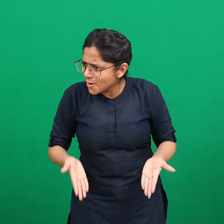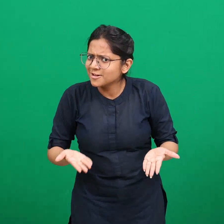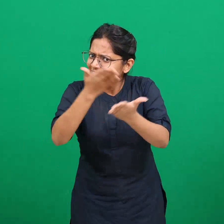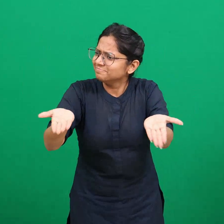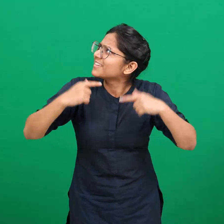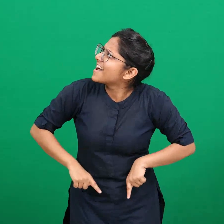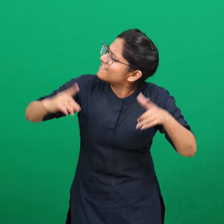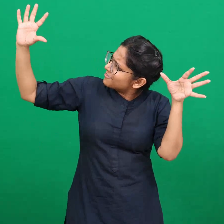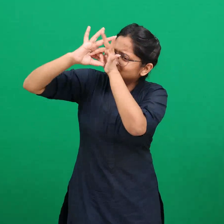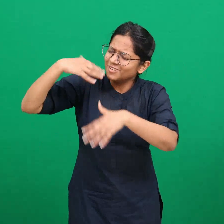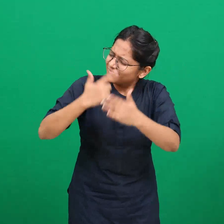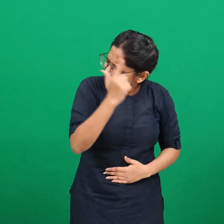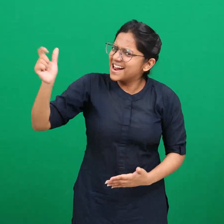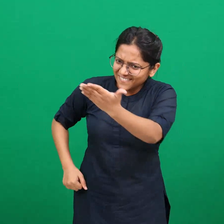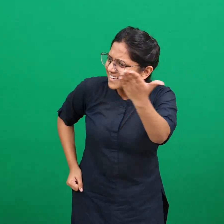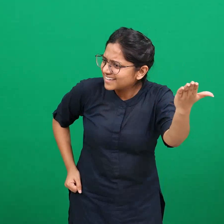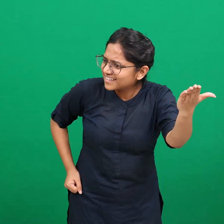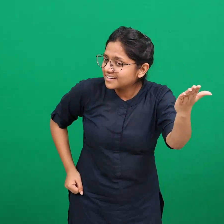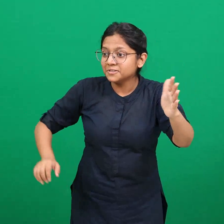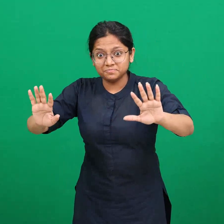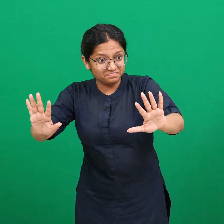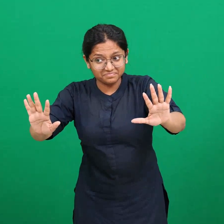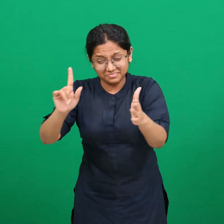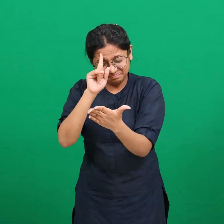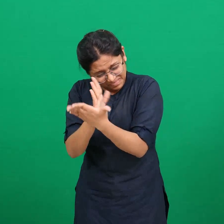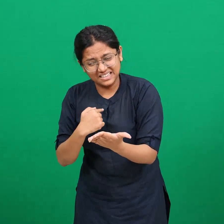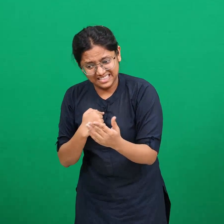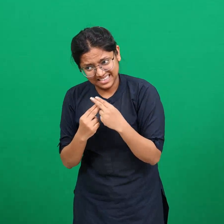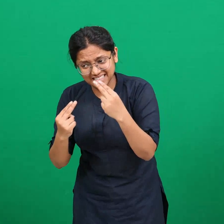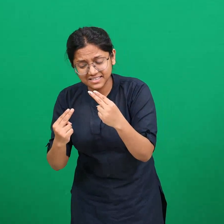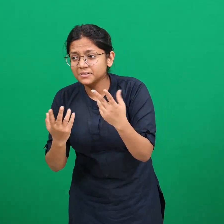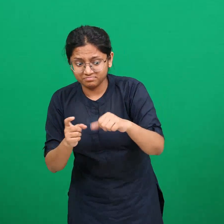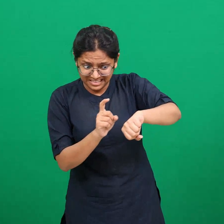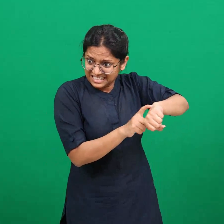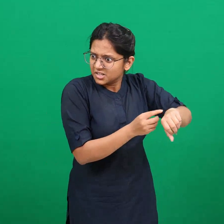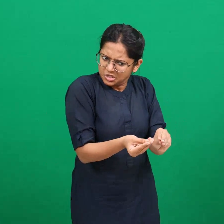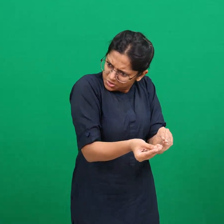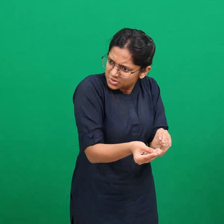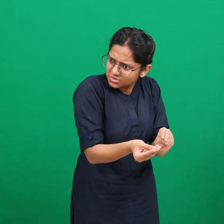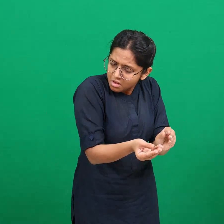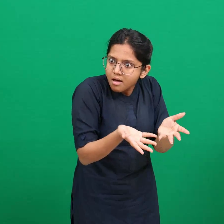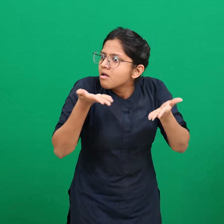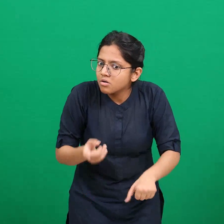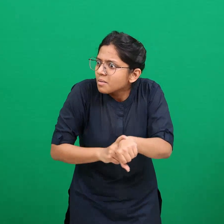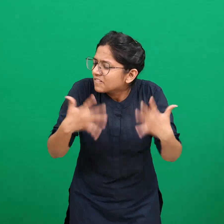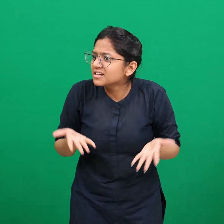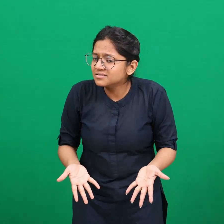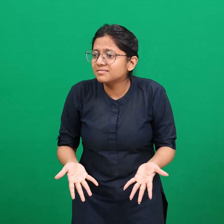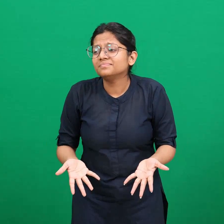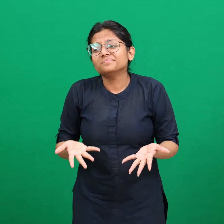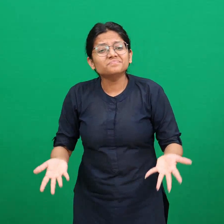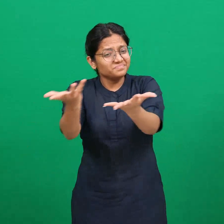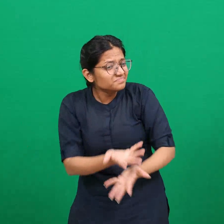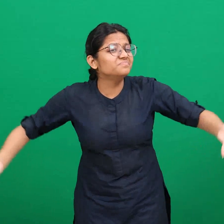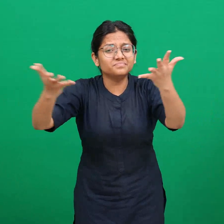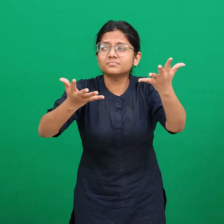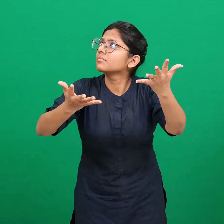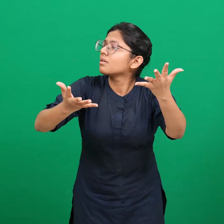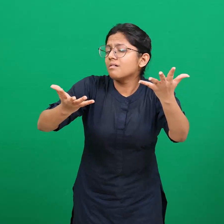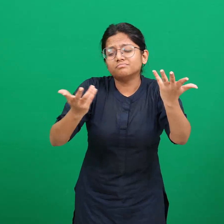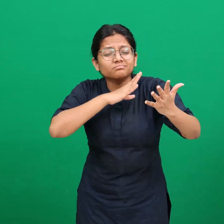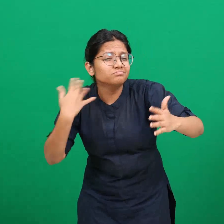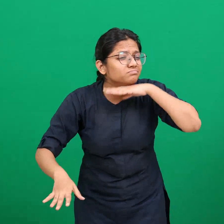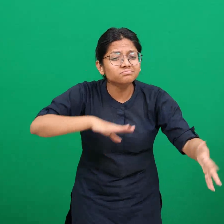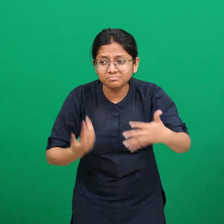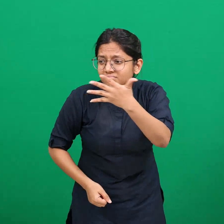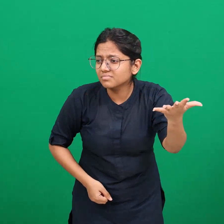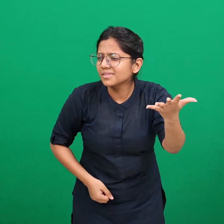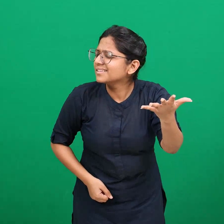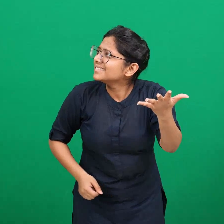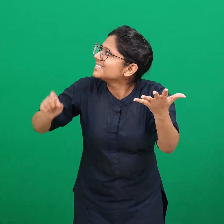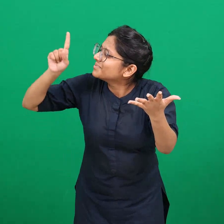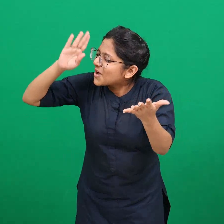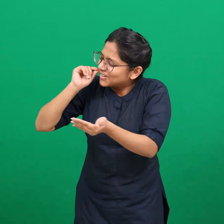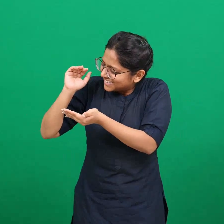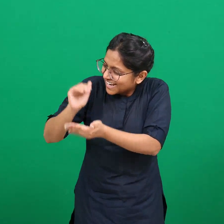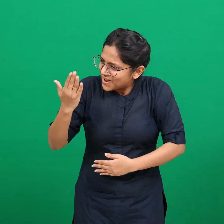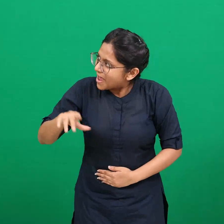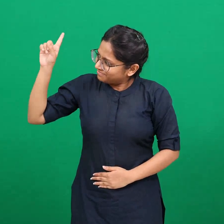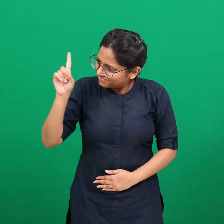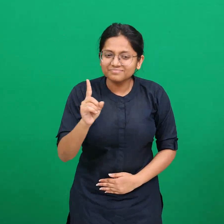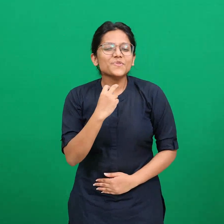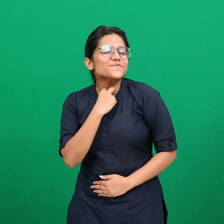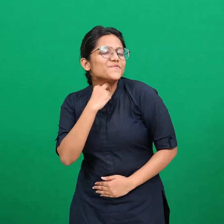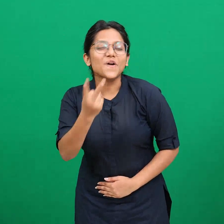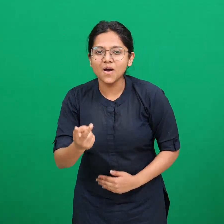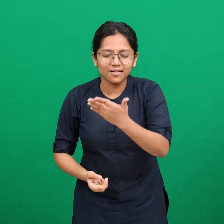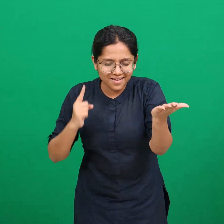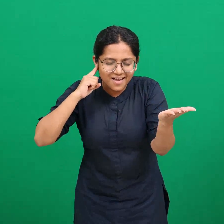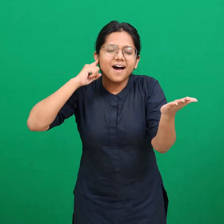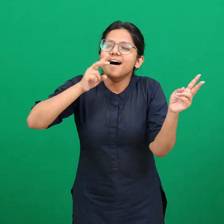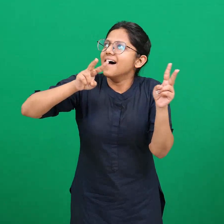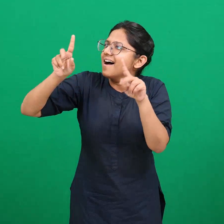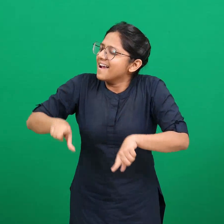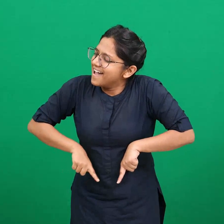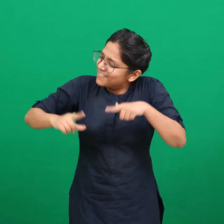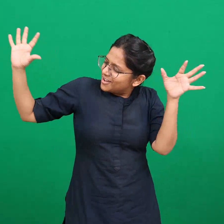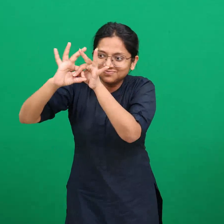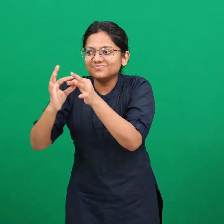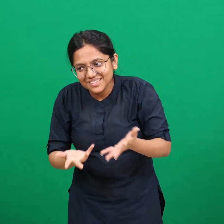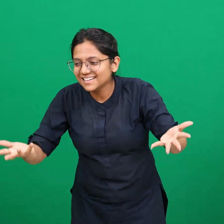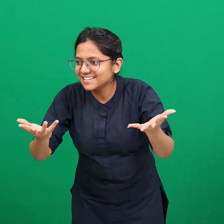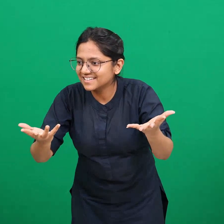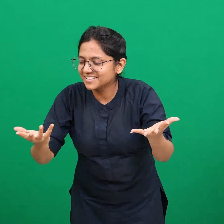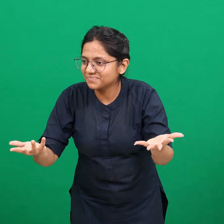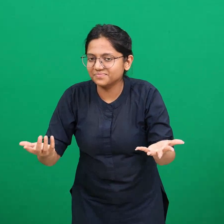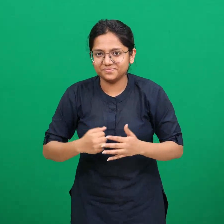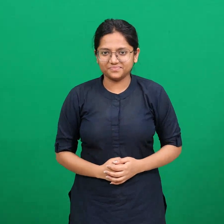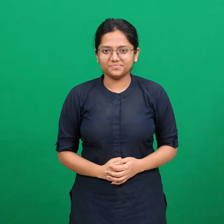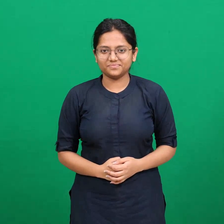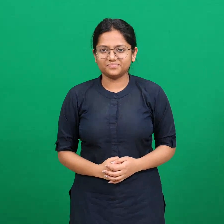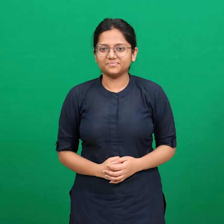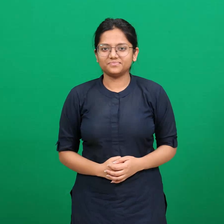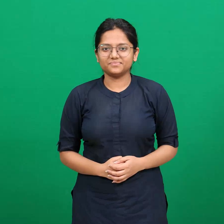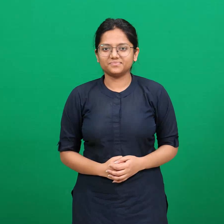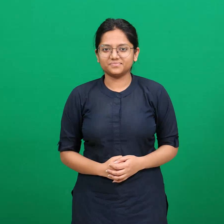Truly, truly, I tell you, the hour is coming and has now come when the dead will hear the voice of the Son of God, and those who hear will live.